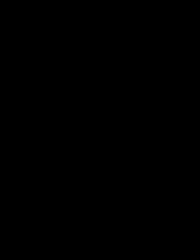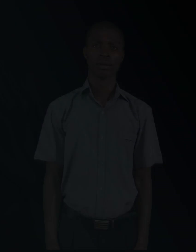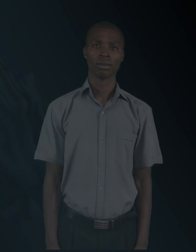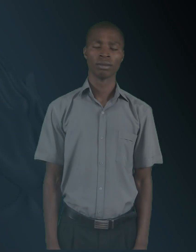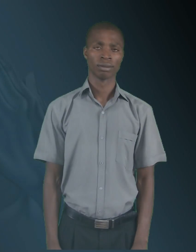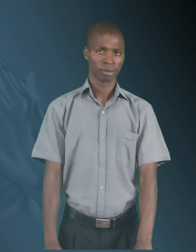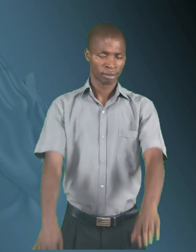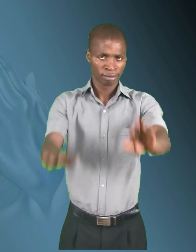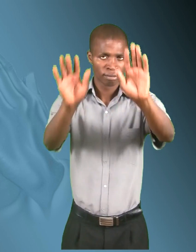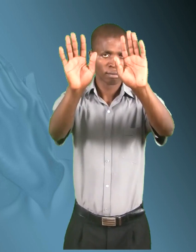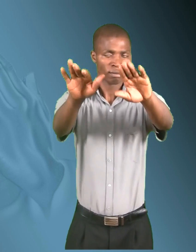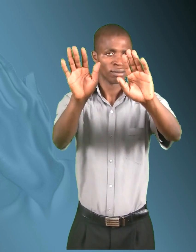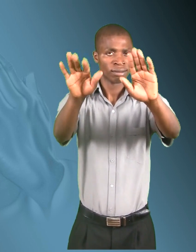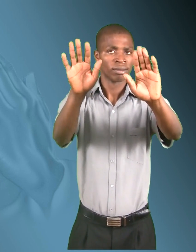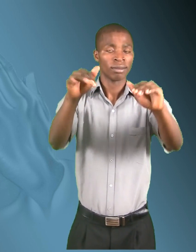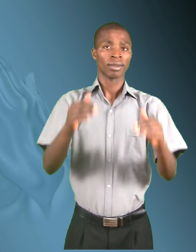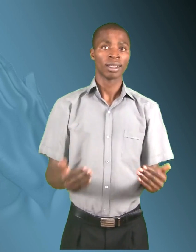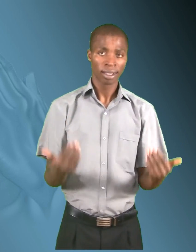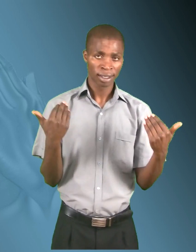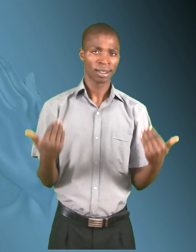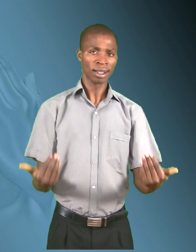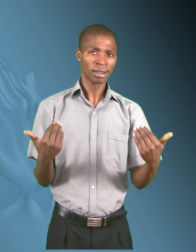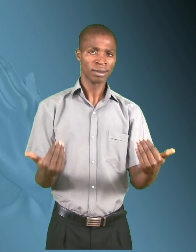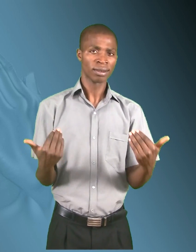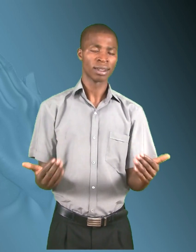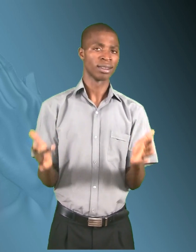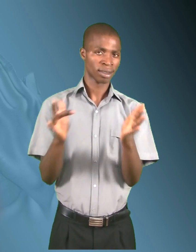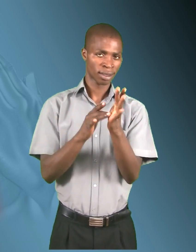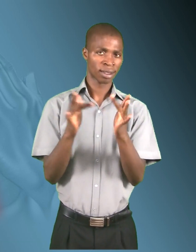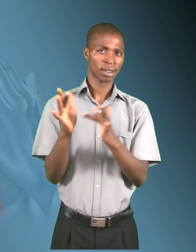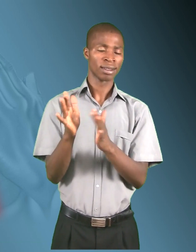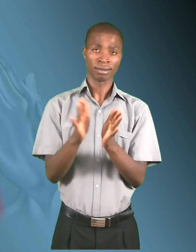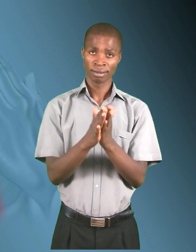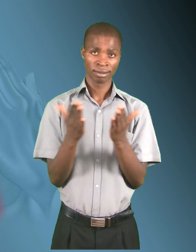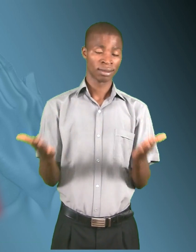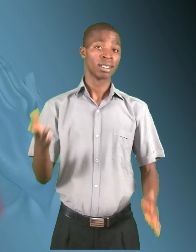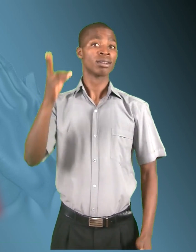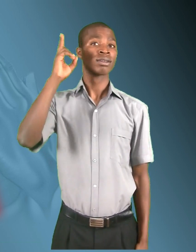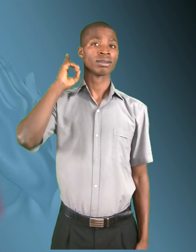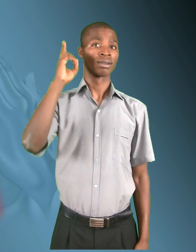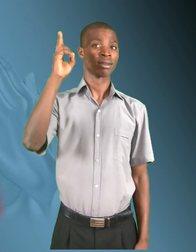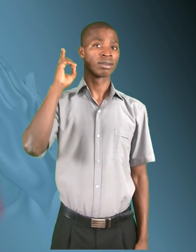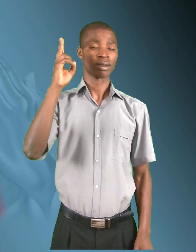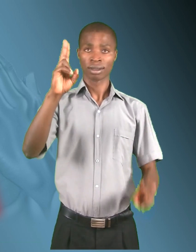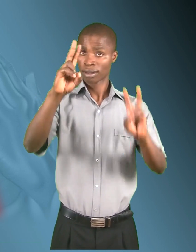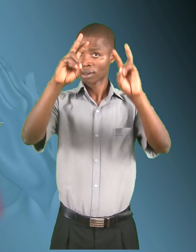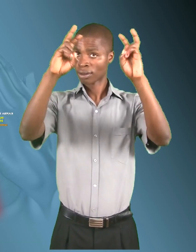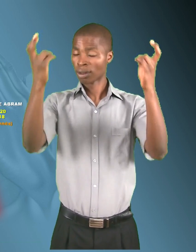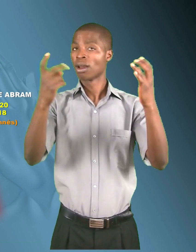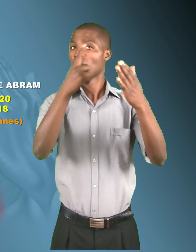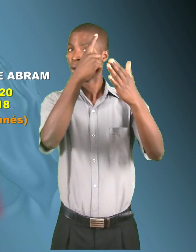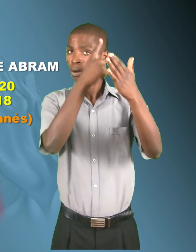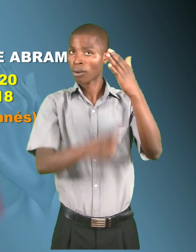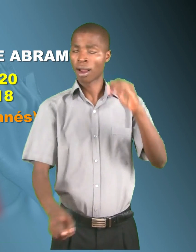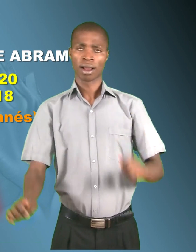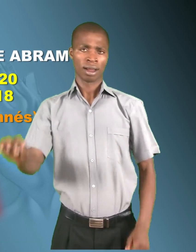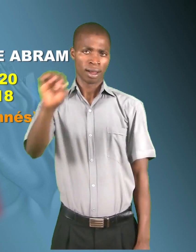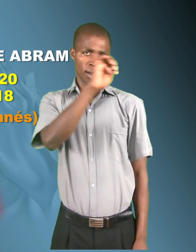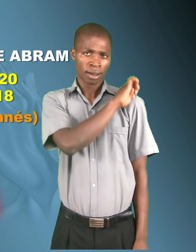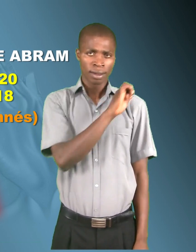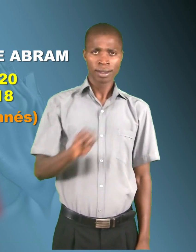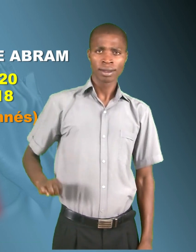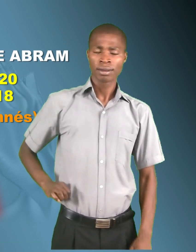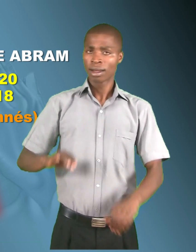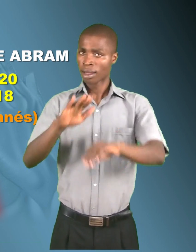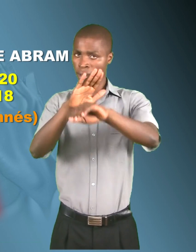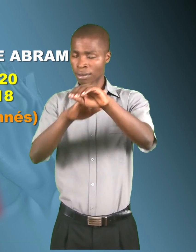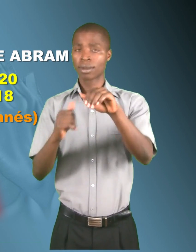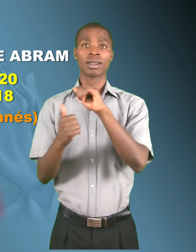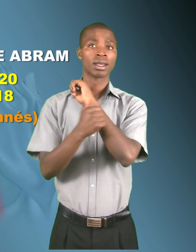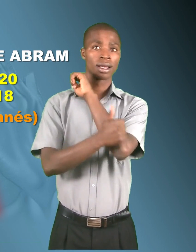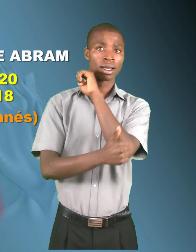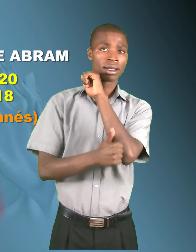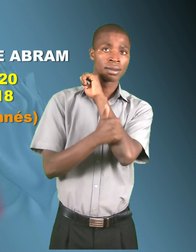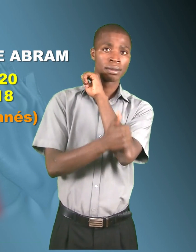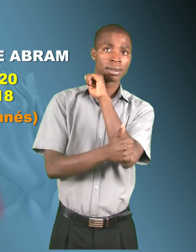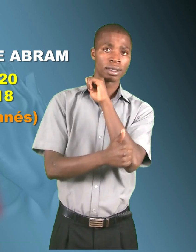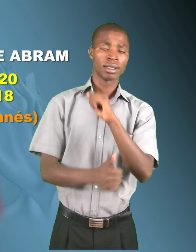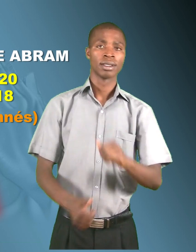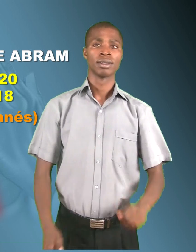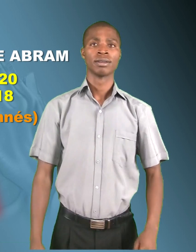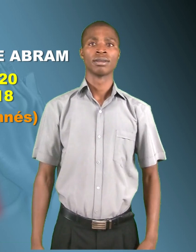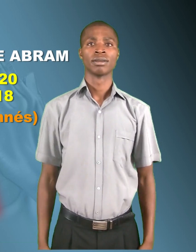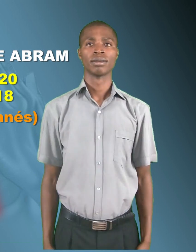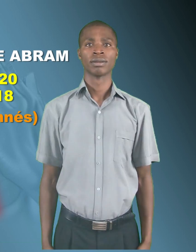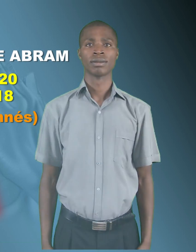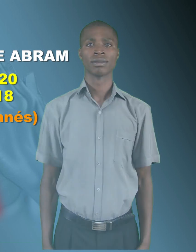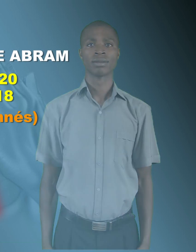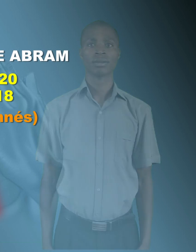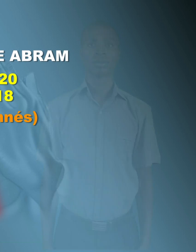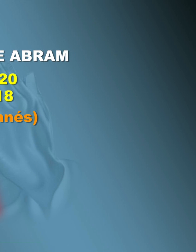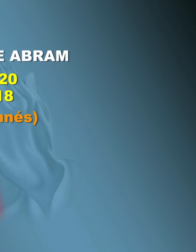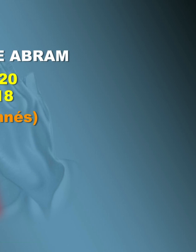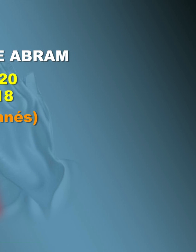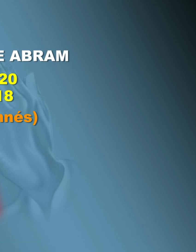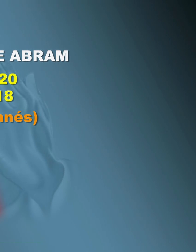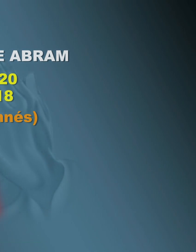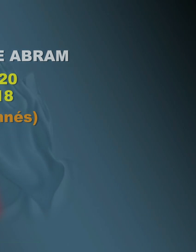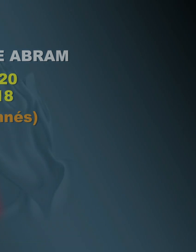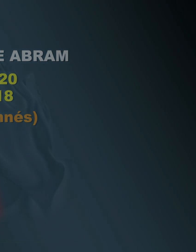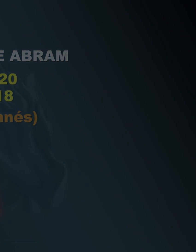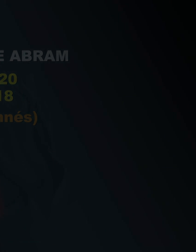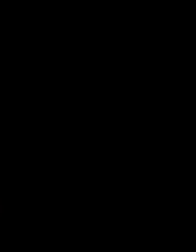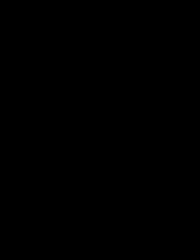The Lord calls Abram